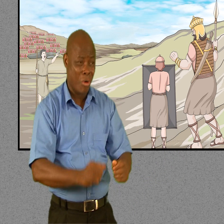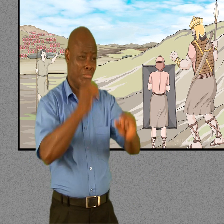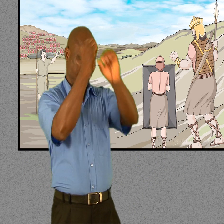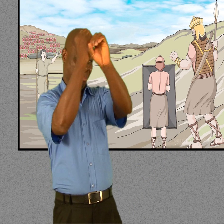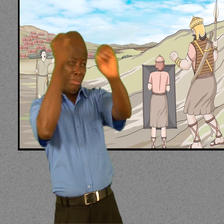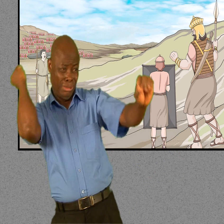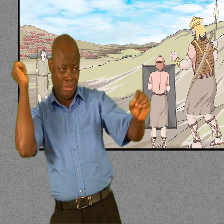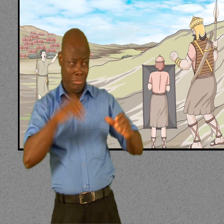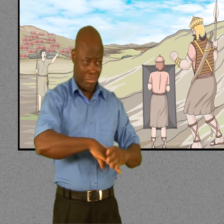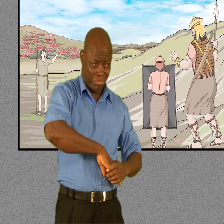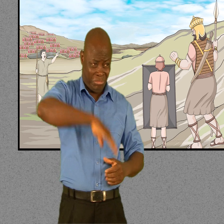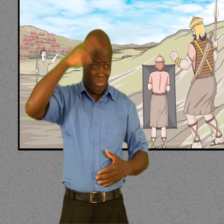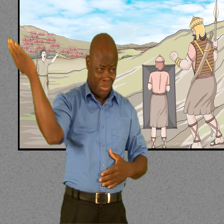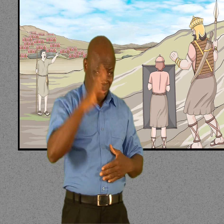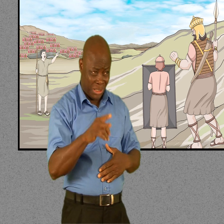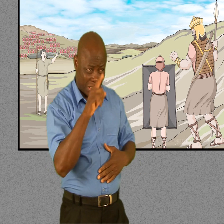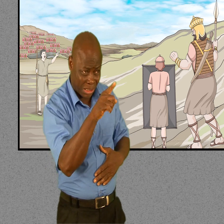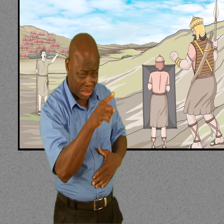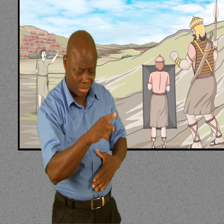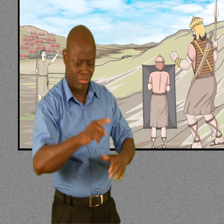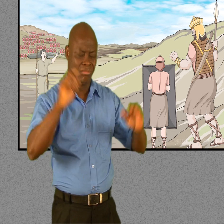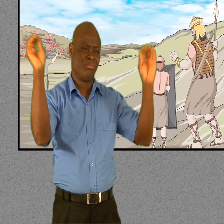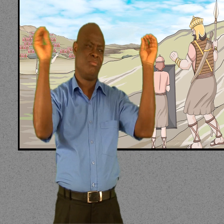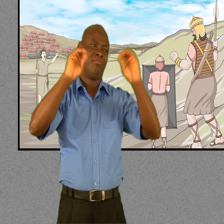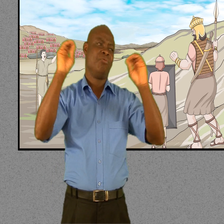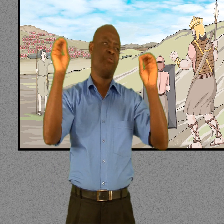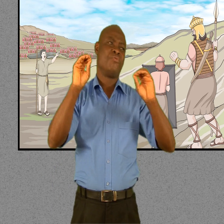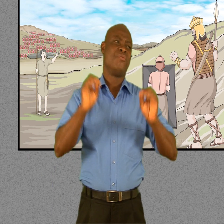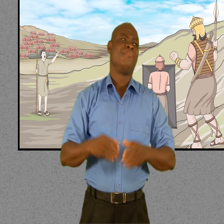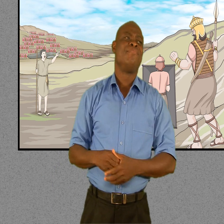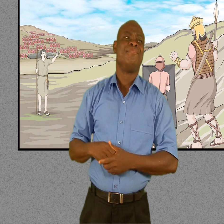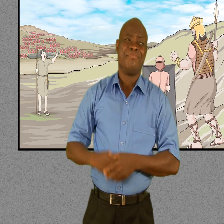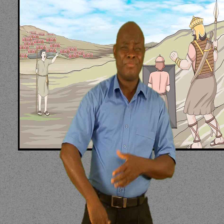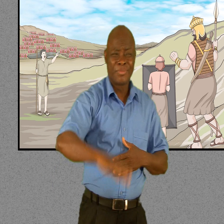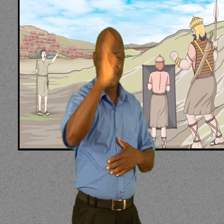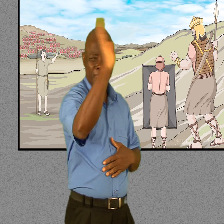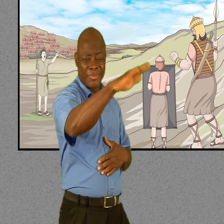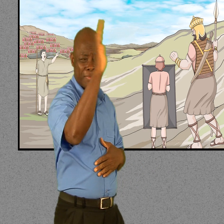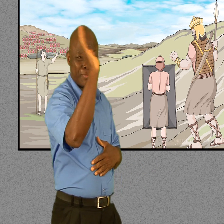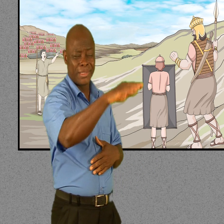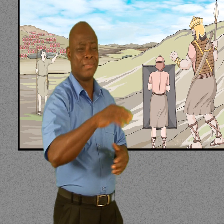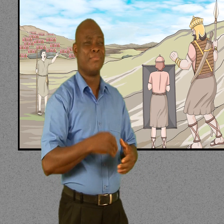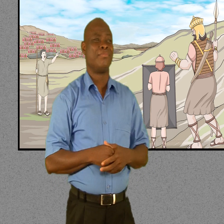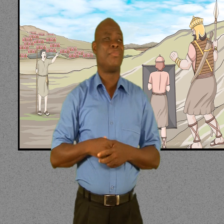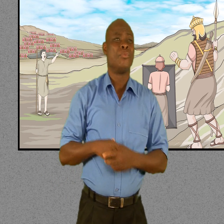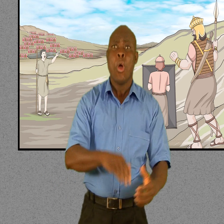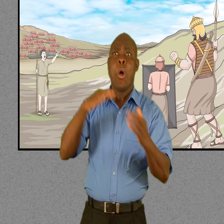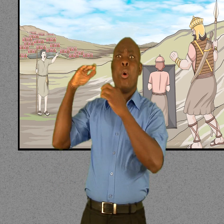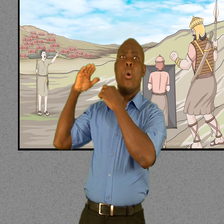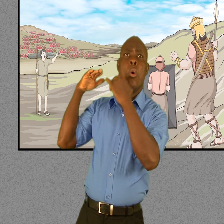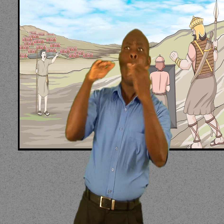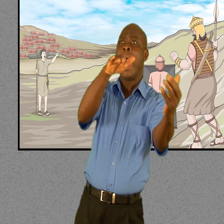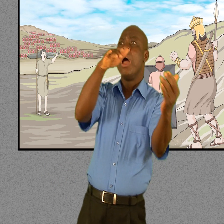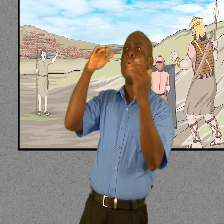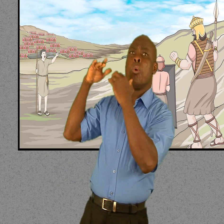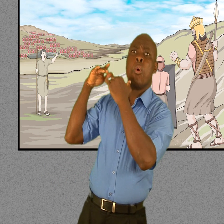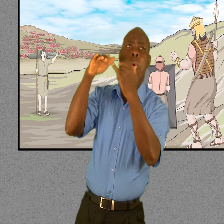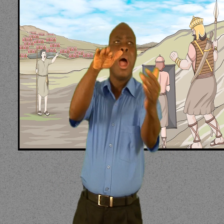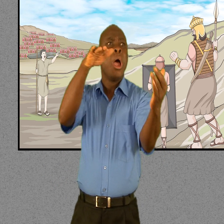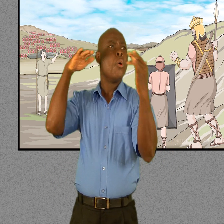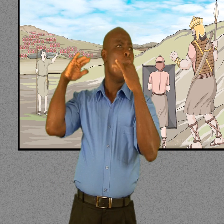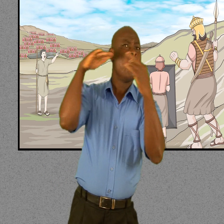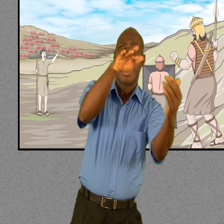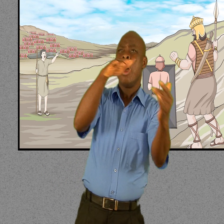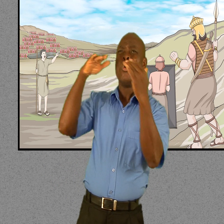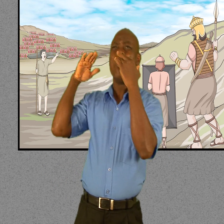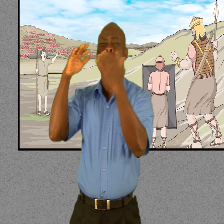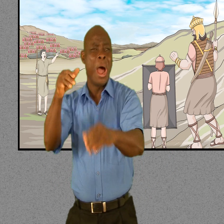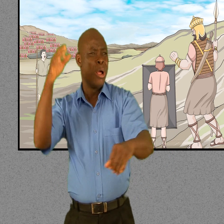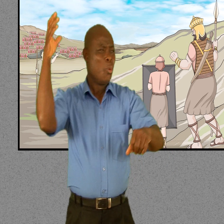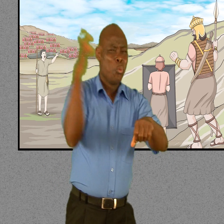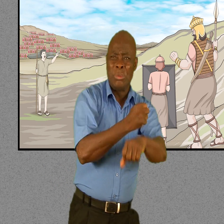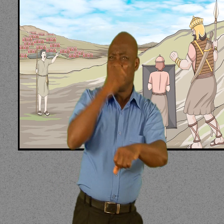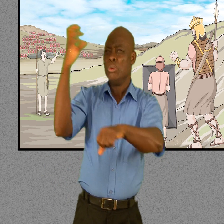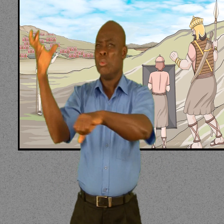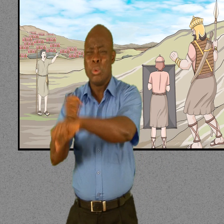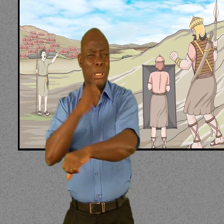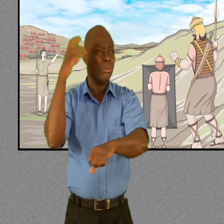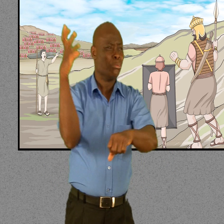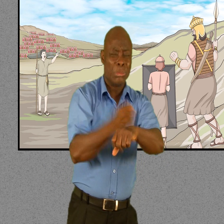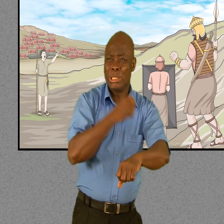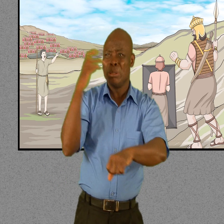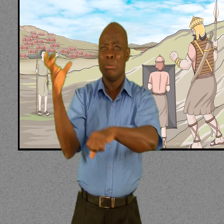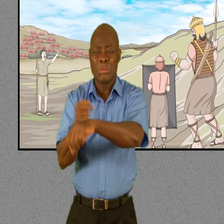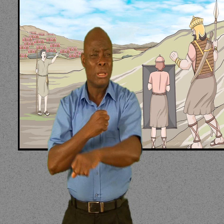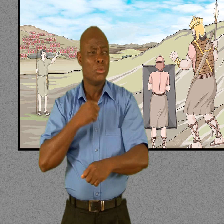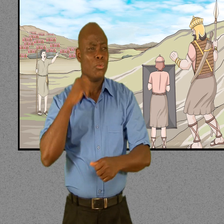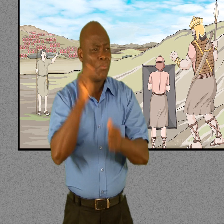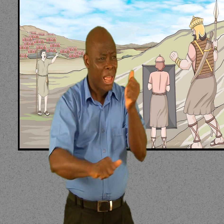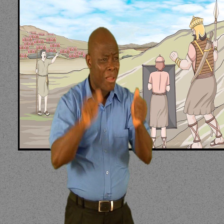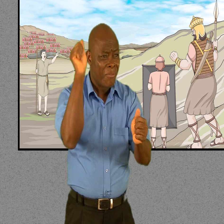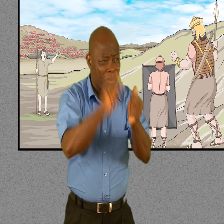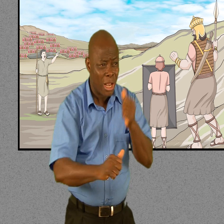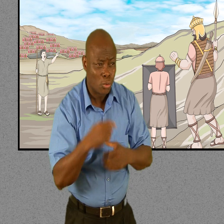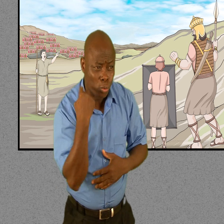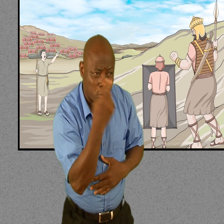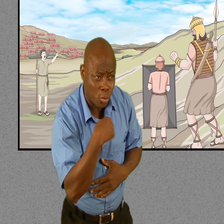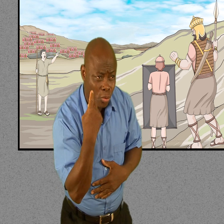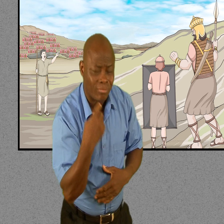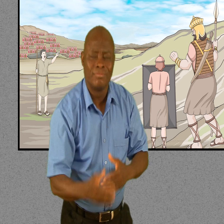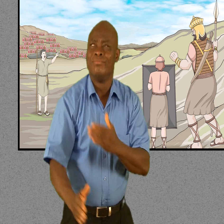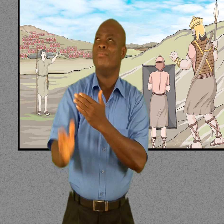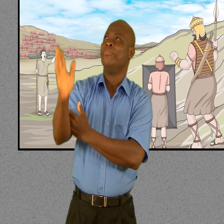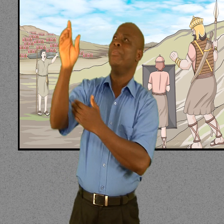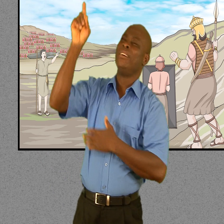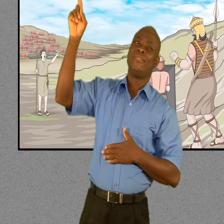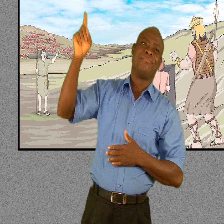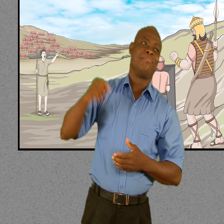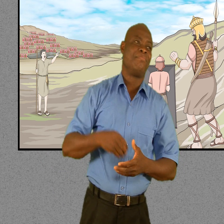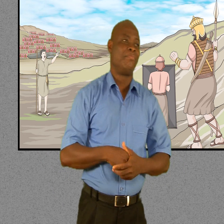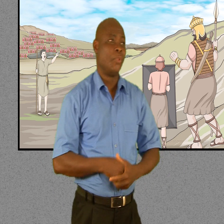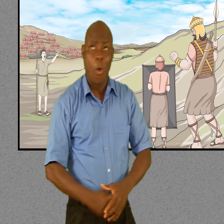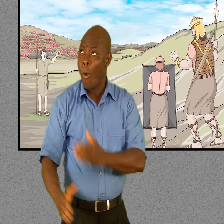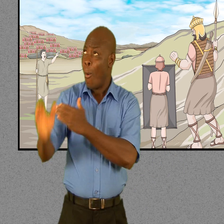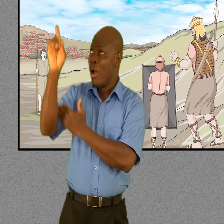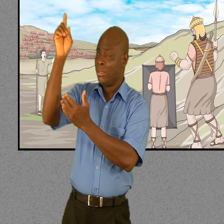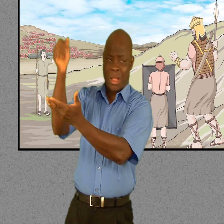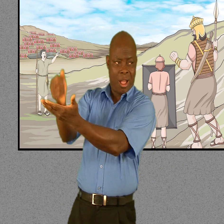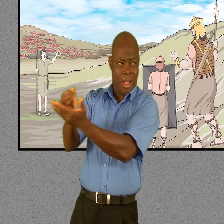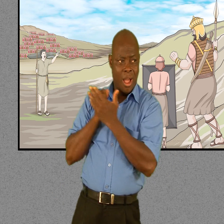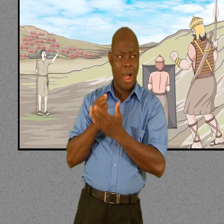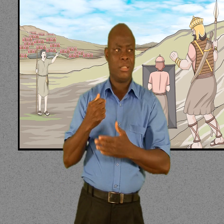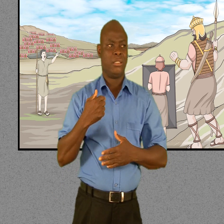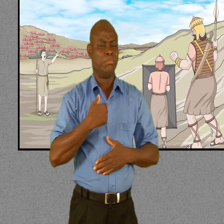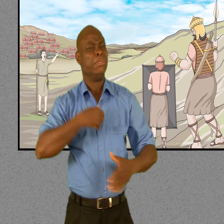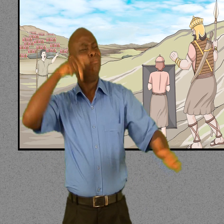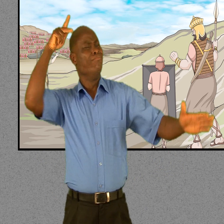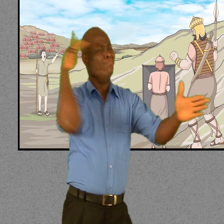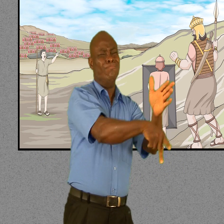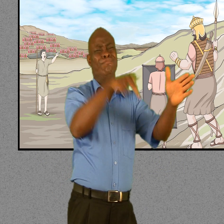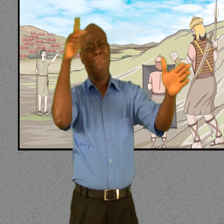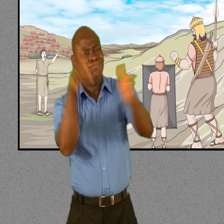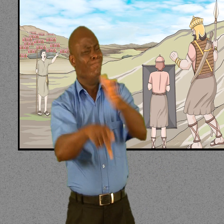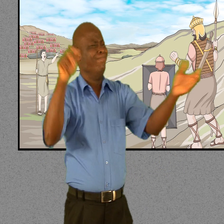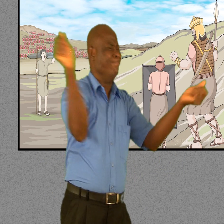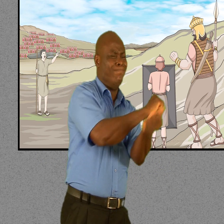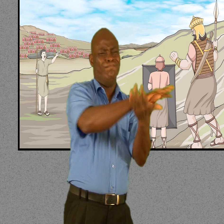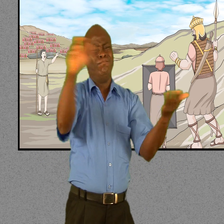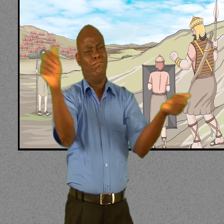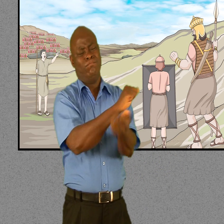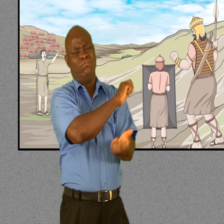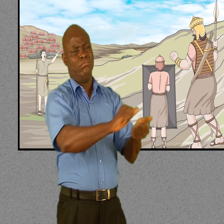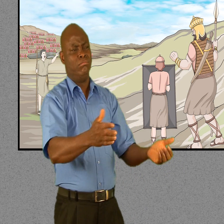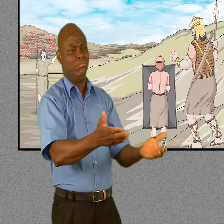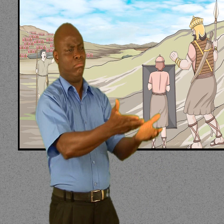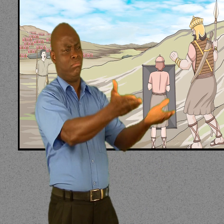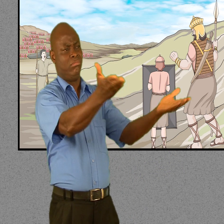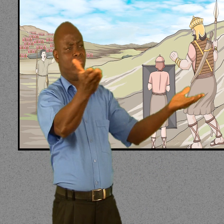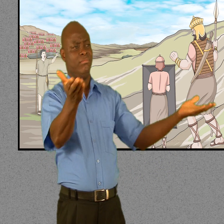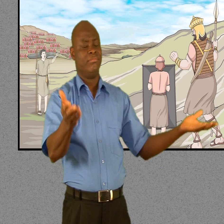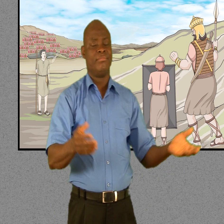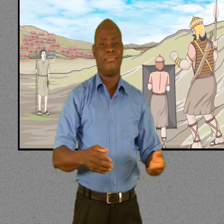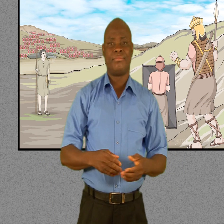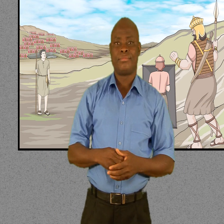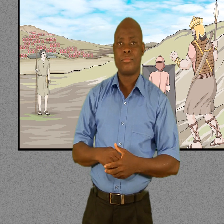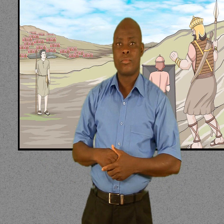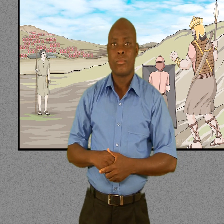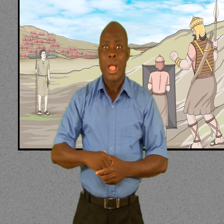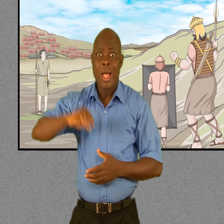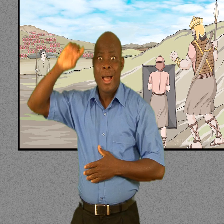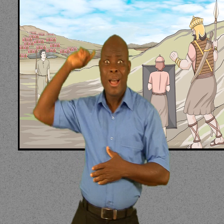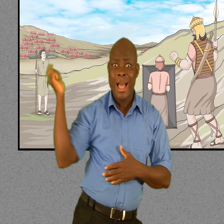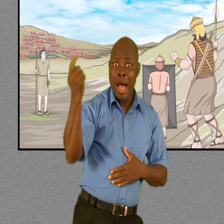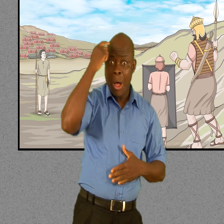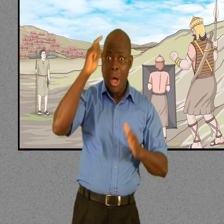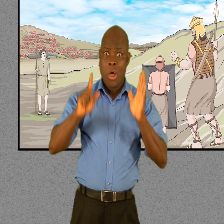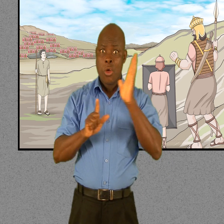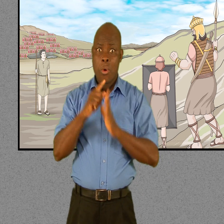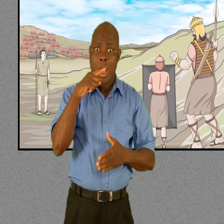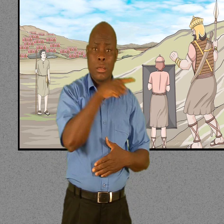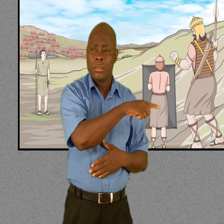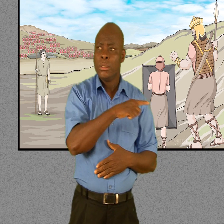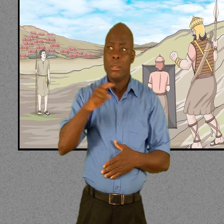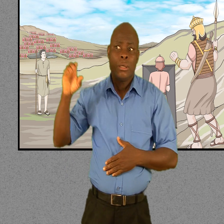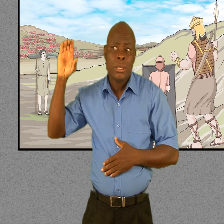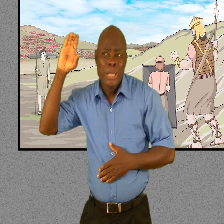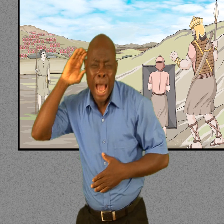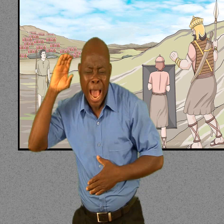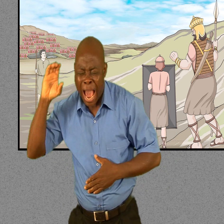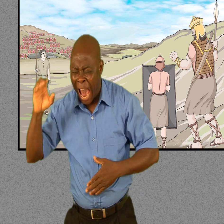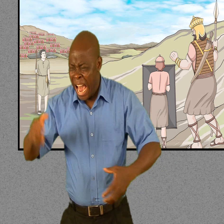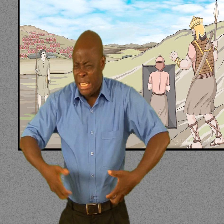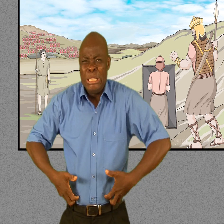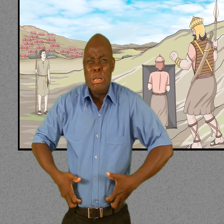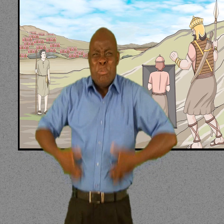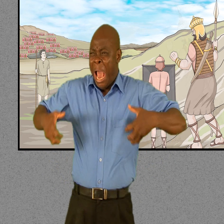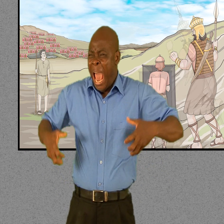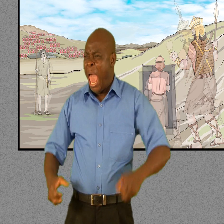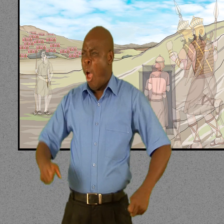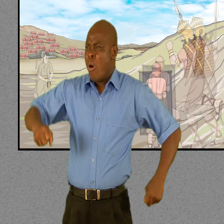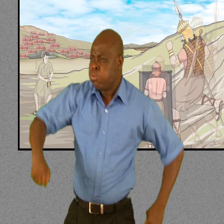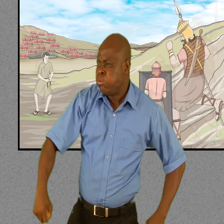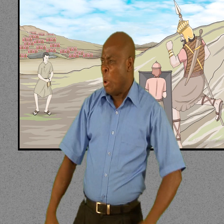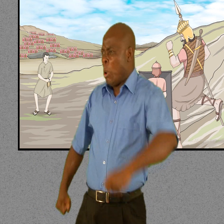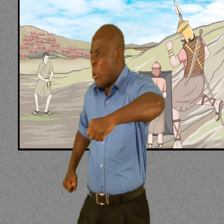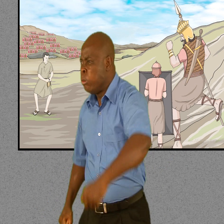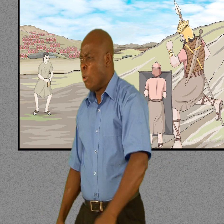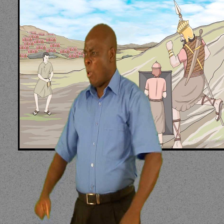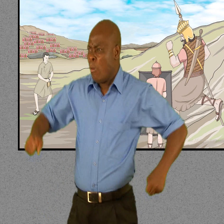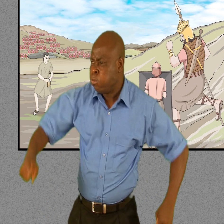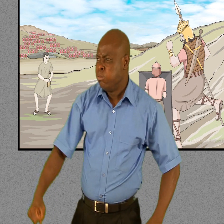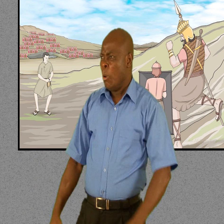for the battle is the LORD’s, and He will give all of you into our hands.”